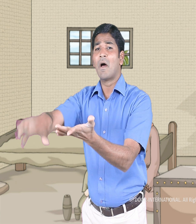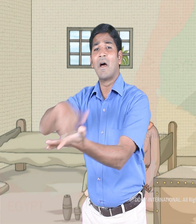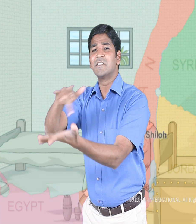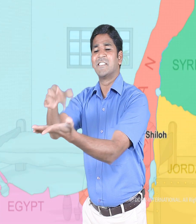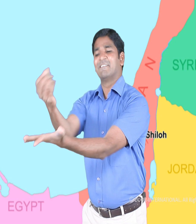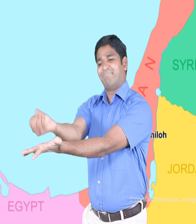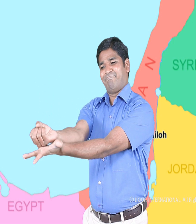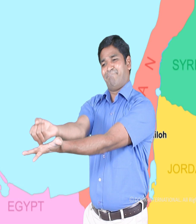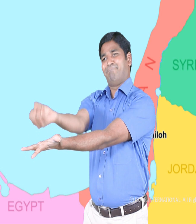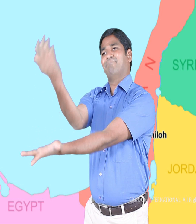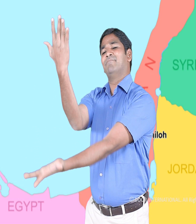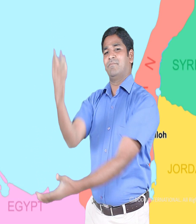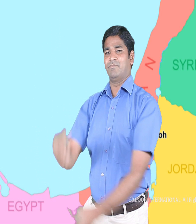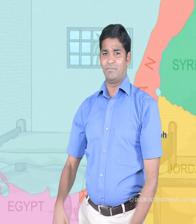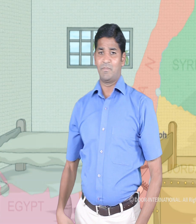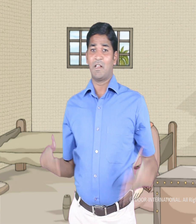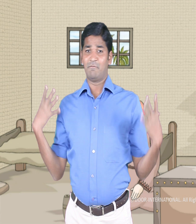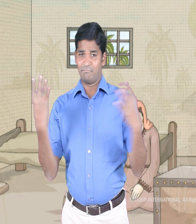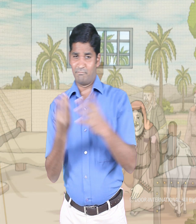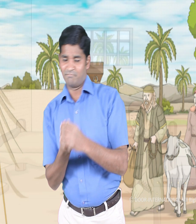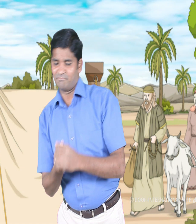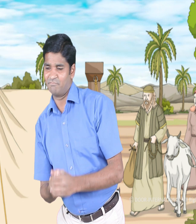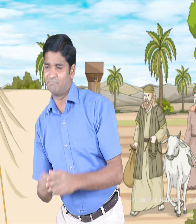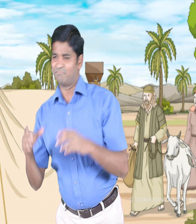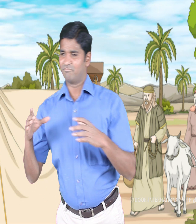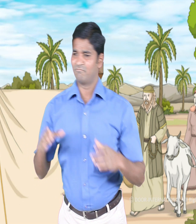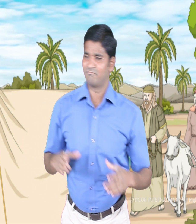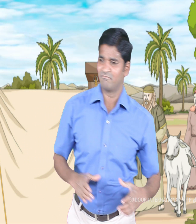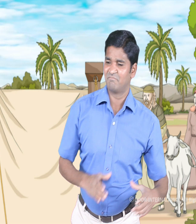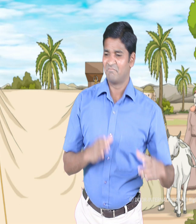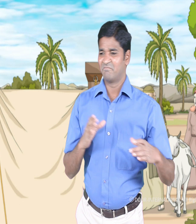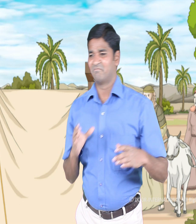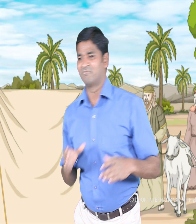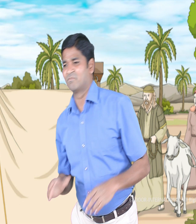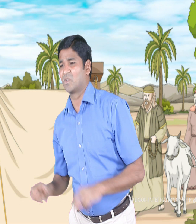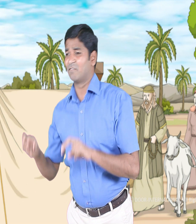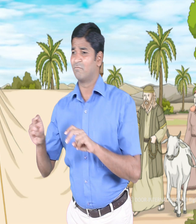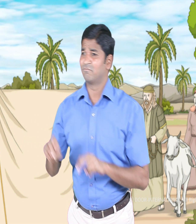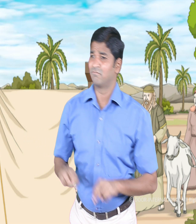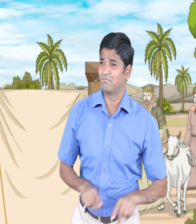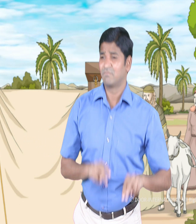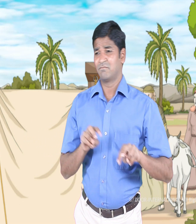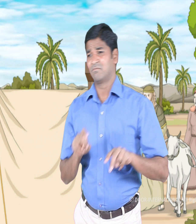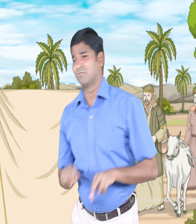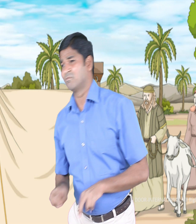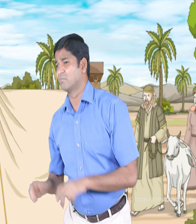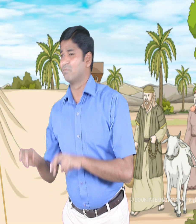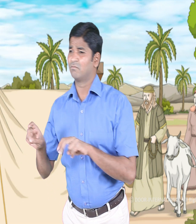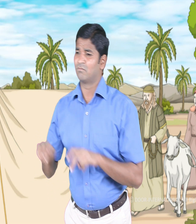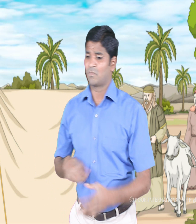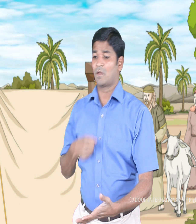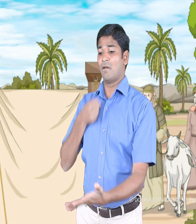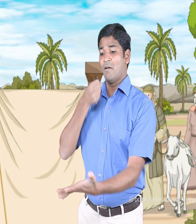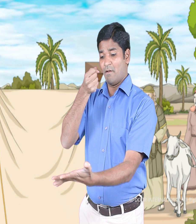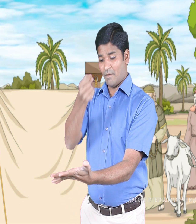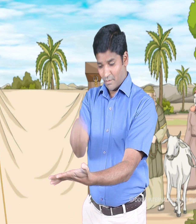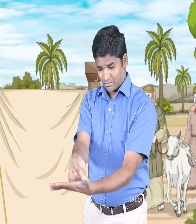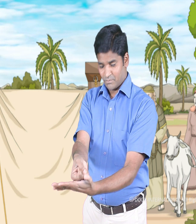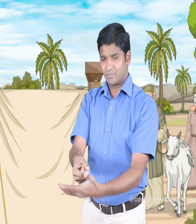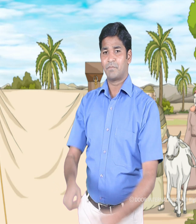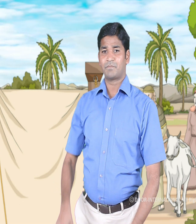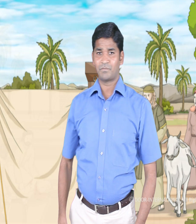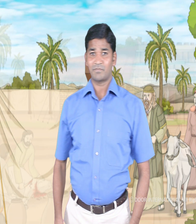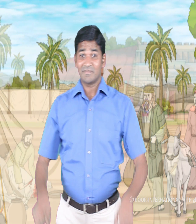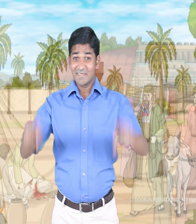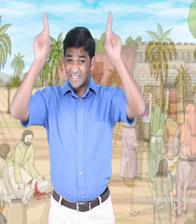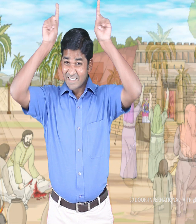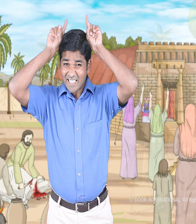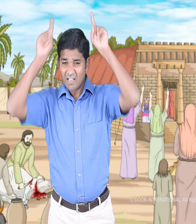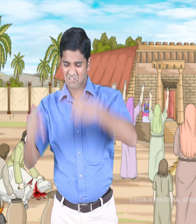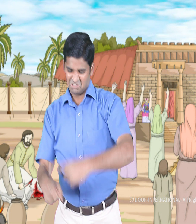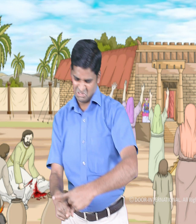Once she had weaned him, Hannah took the boy with her, along with a three-year-old bull, an ephah of flour, and a skin of wine. Though the boy was still young, she brought him to the house of the LORD at Shiloh.